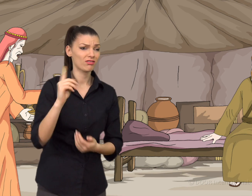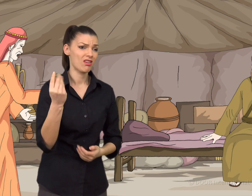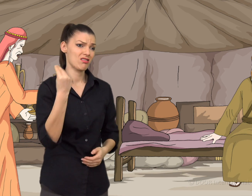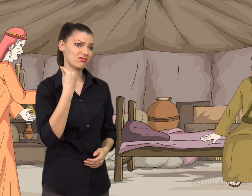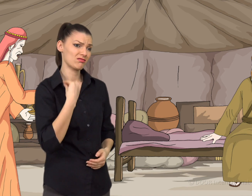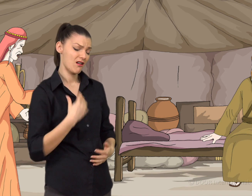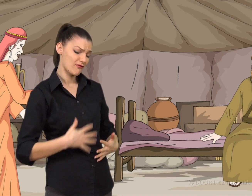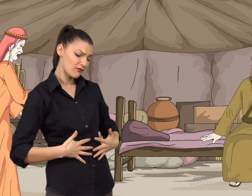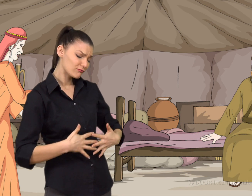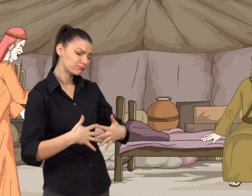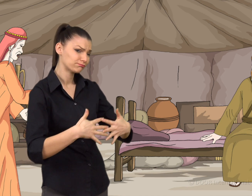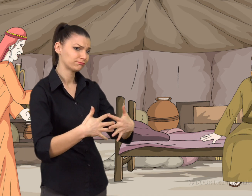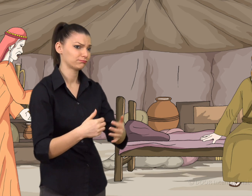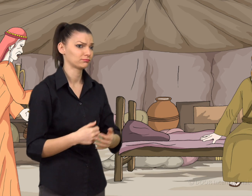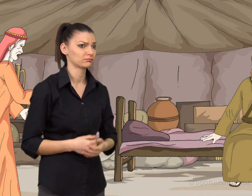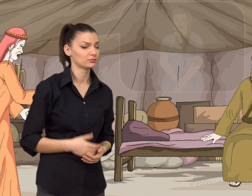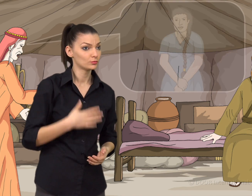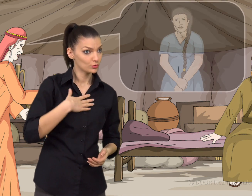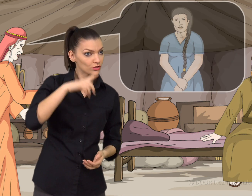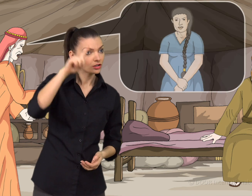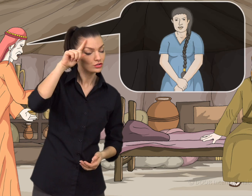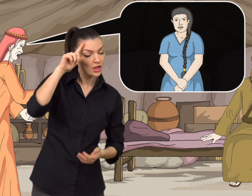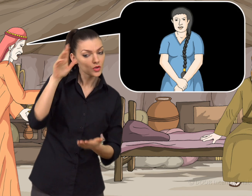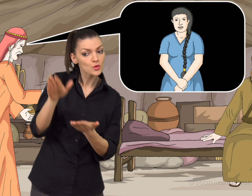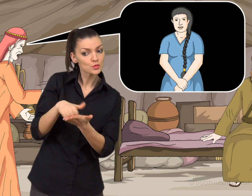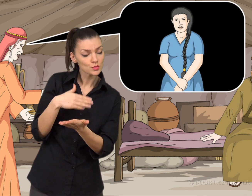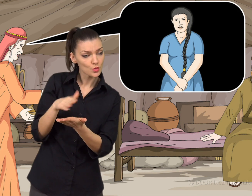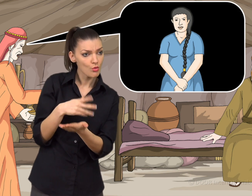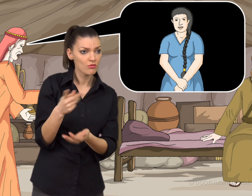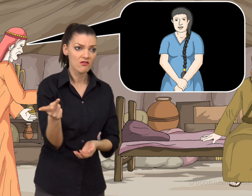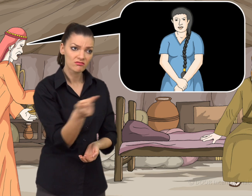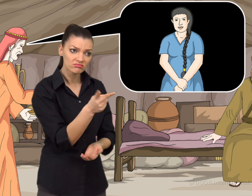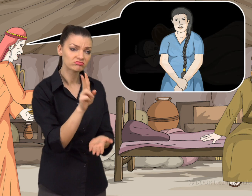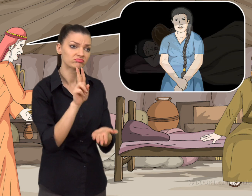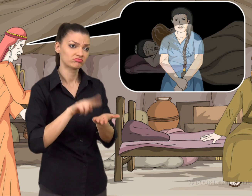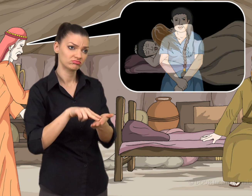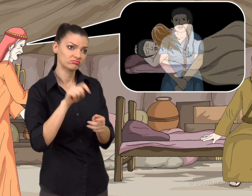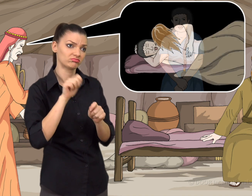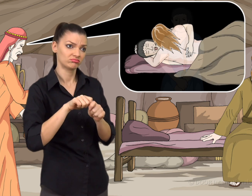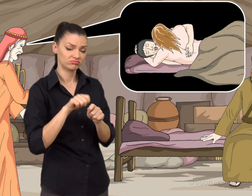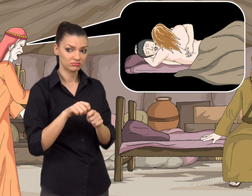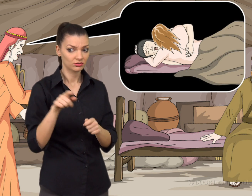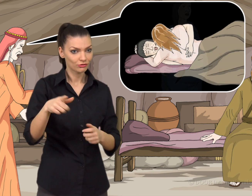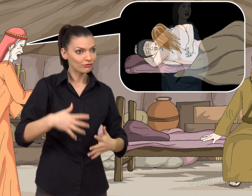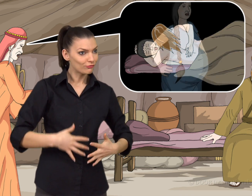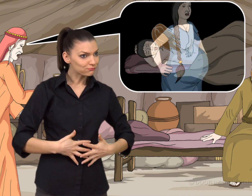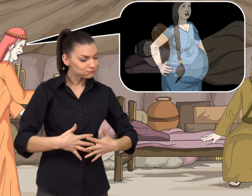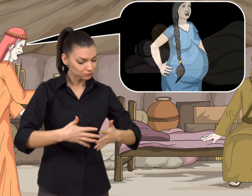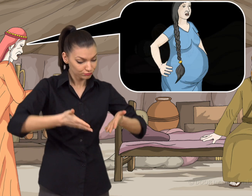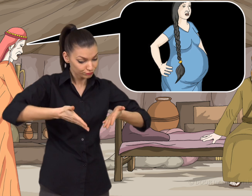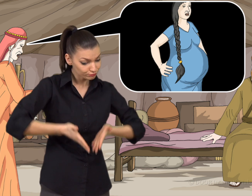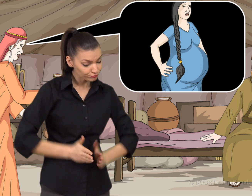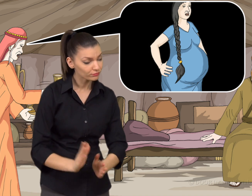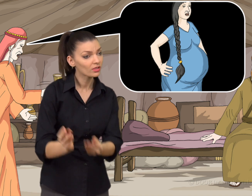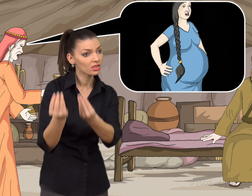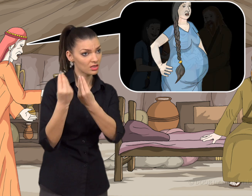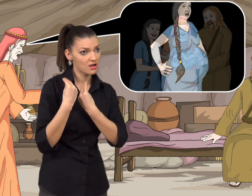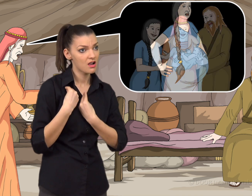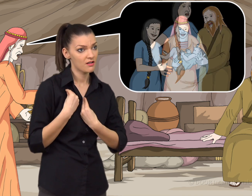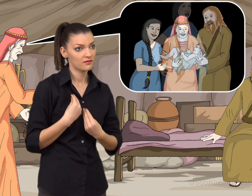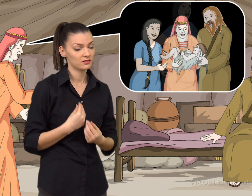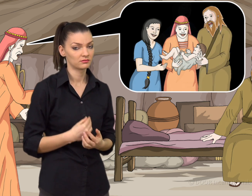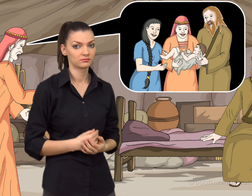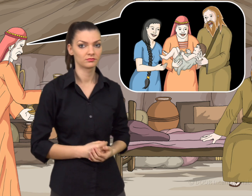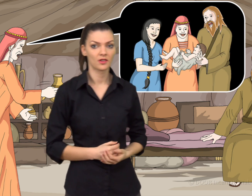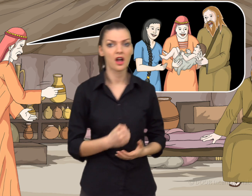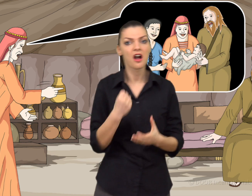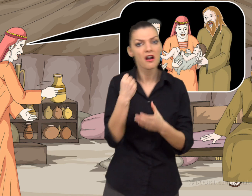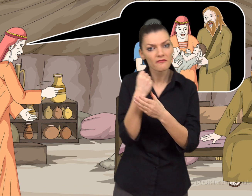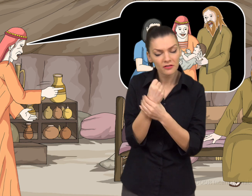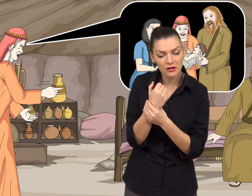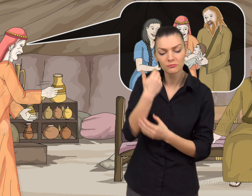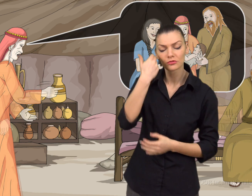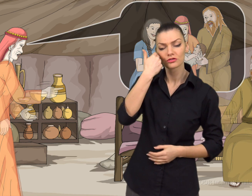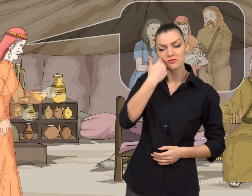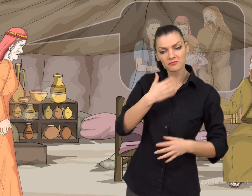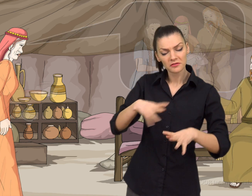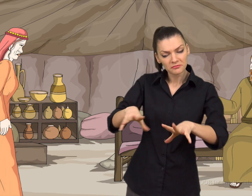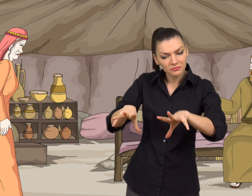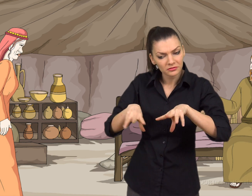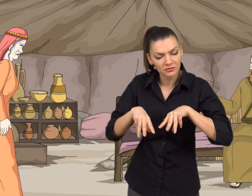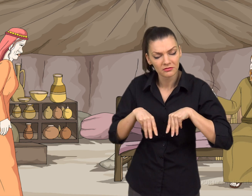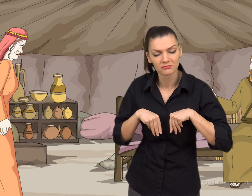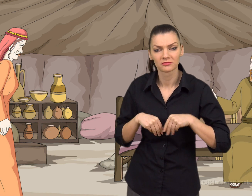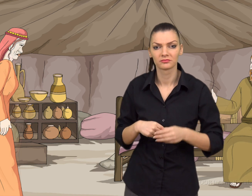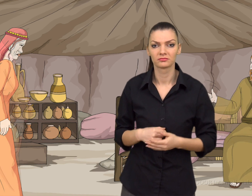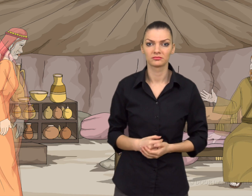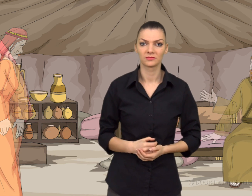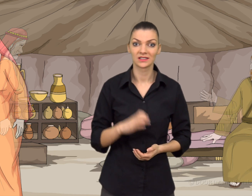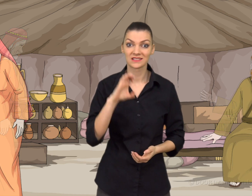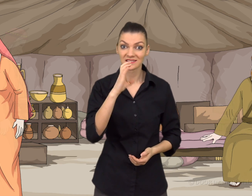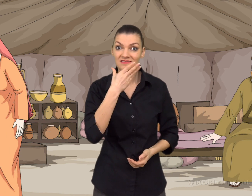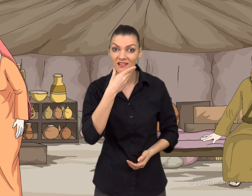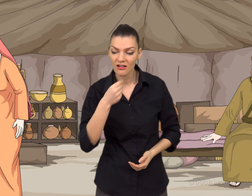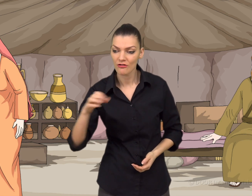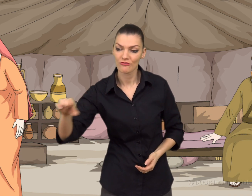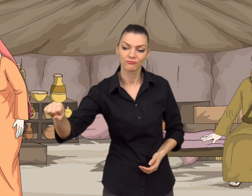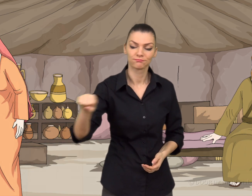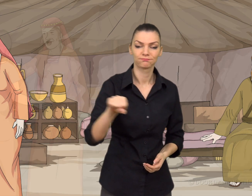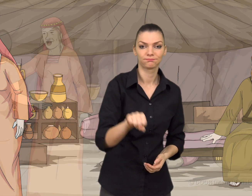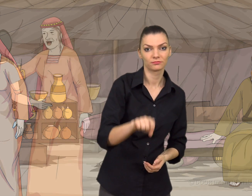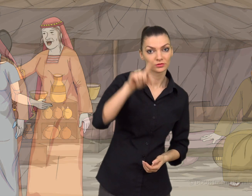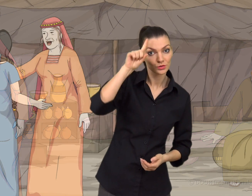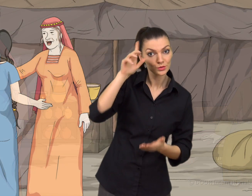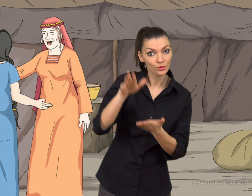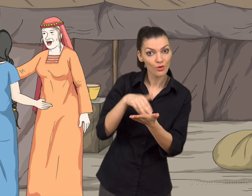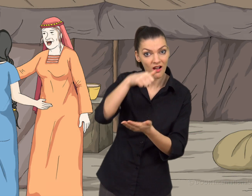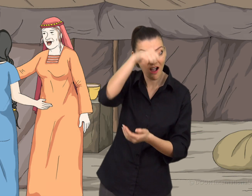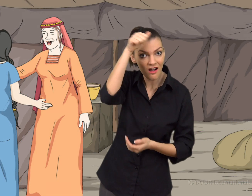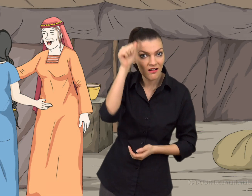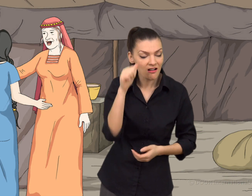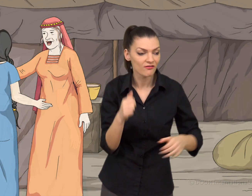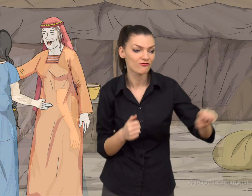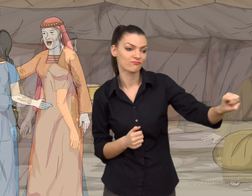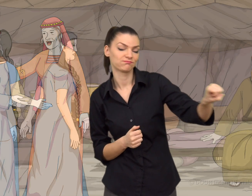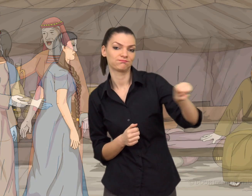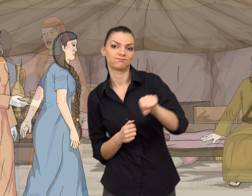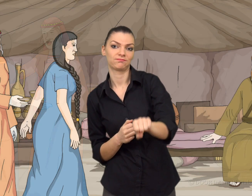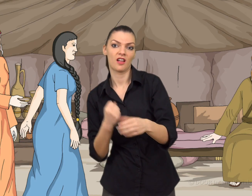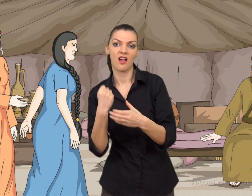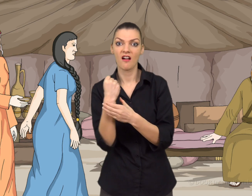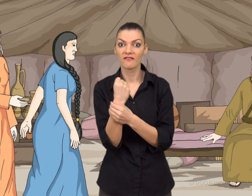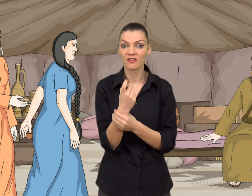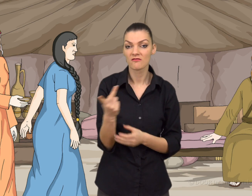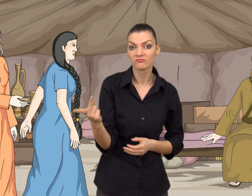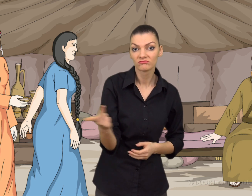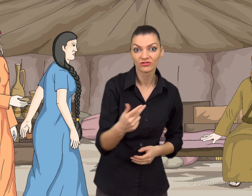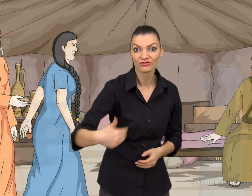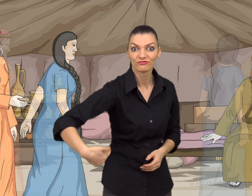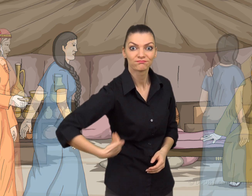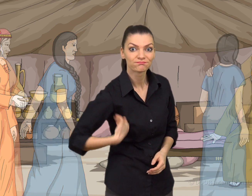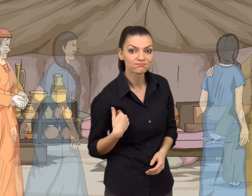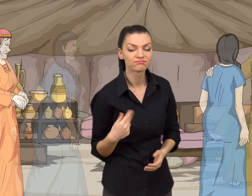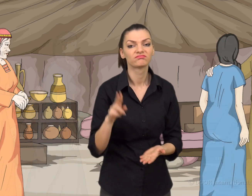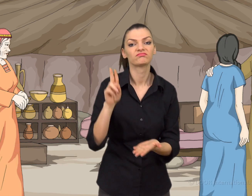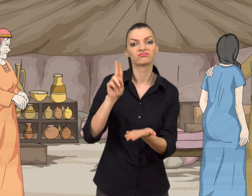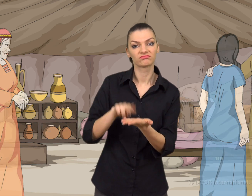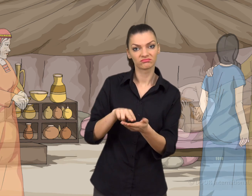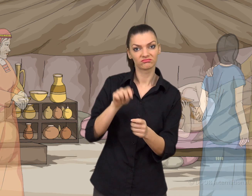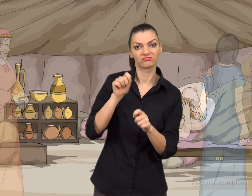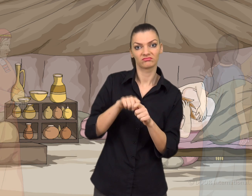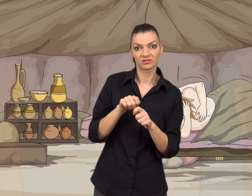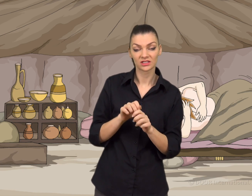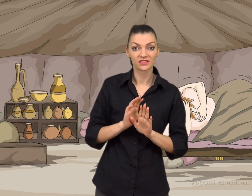Please go to my maidservant; perhaps I can build a family by her.” And Abram listened to the voice of Sarai. So after he had lived in Canaan for ten years, his wife Sarai took her Egyptian maidservant Hagar and gave her to Abram to be his wife.